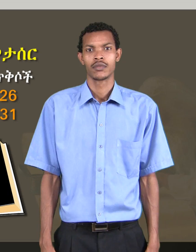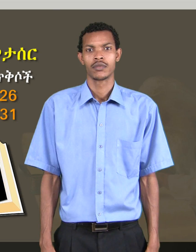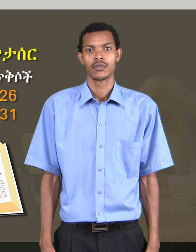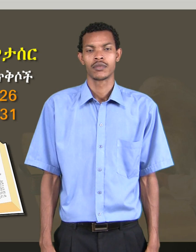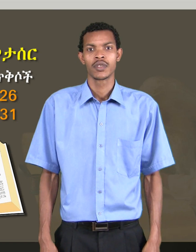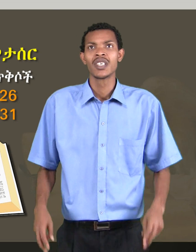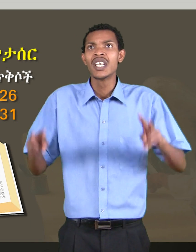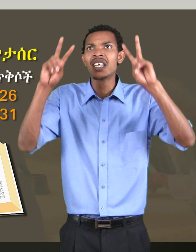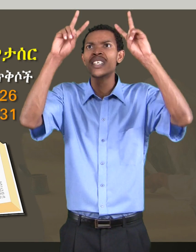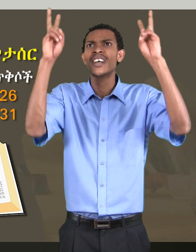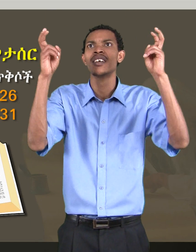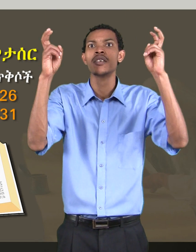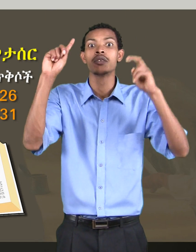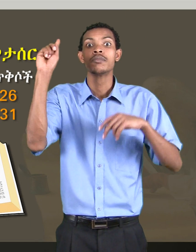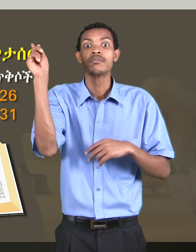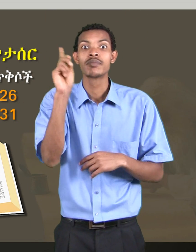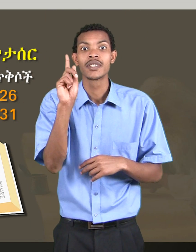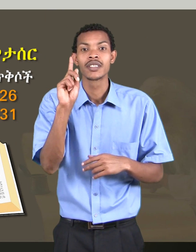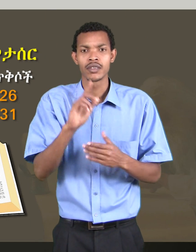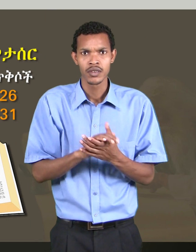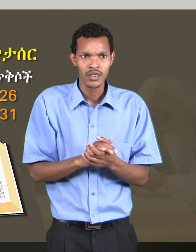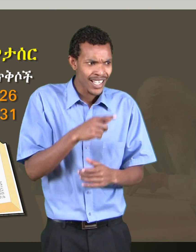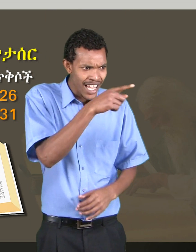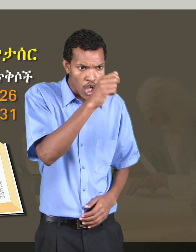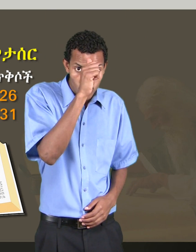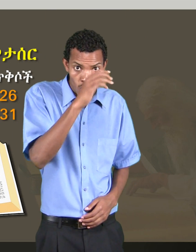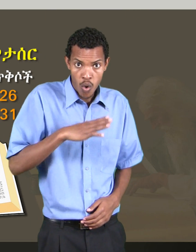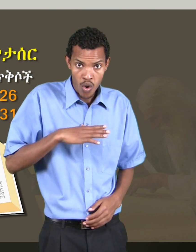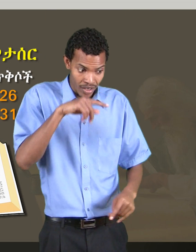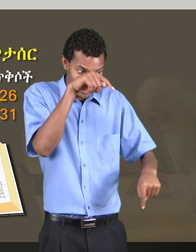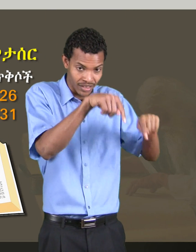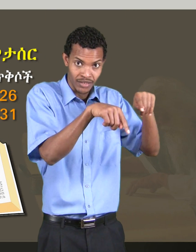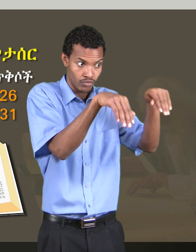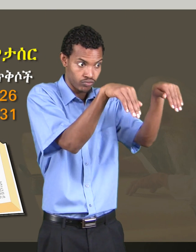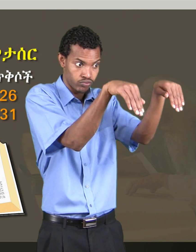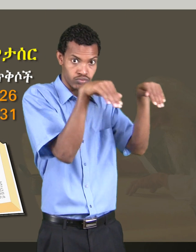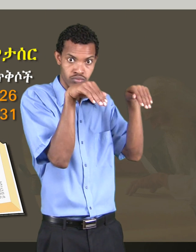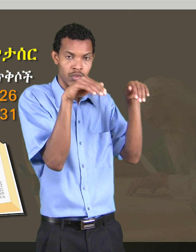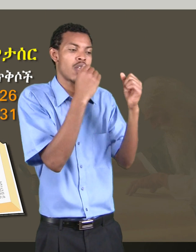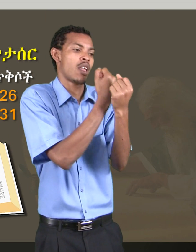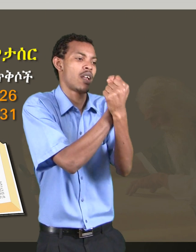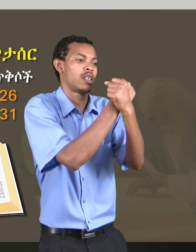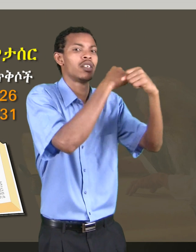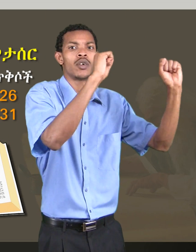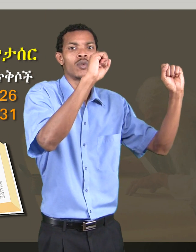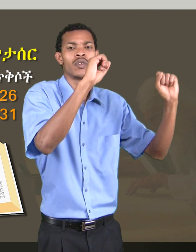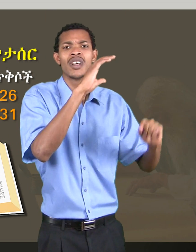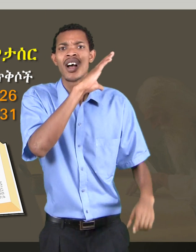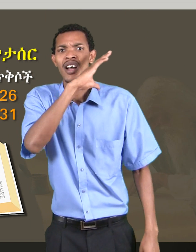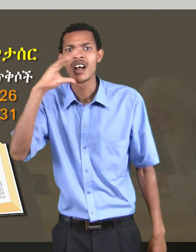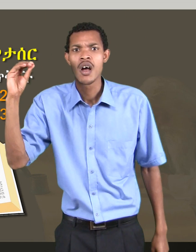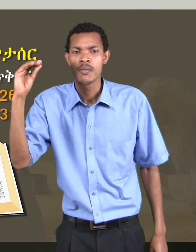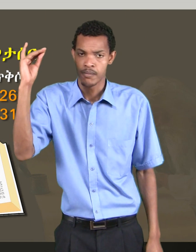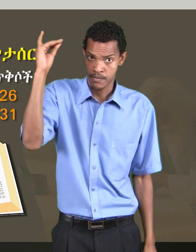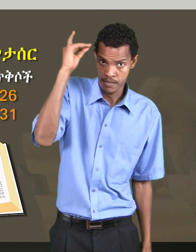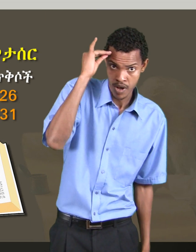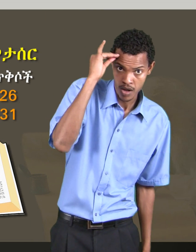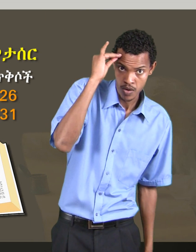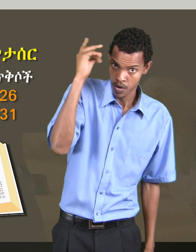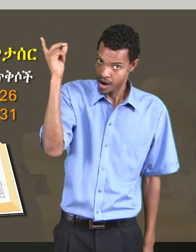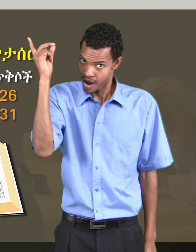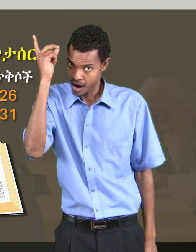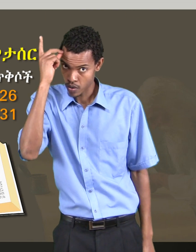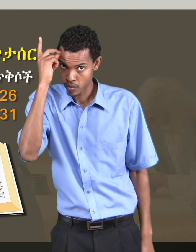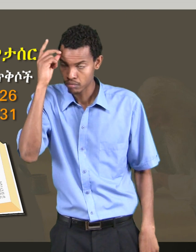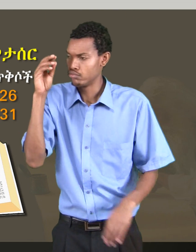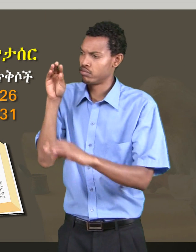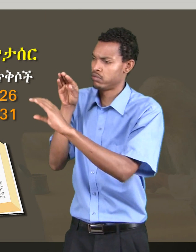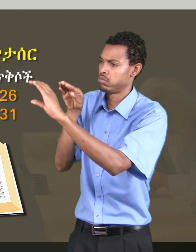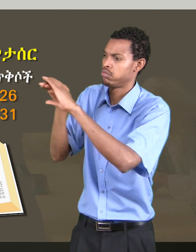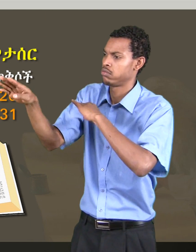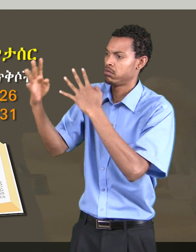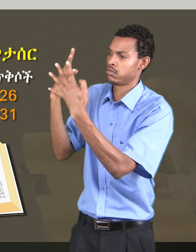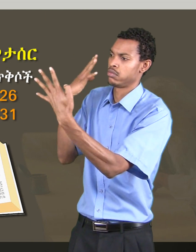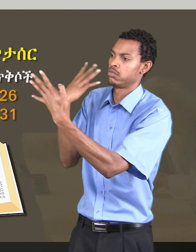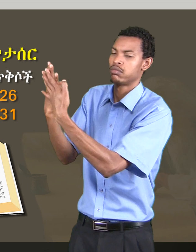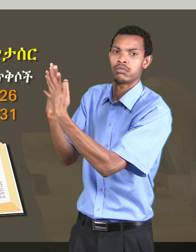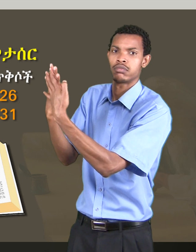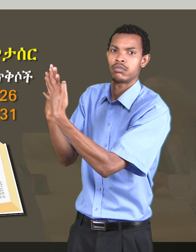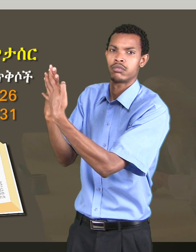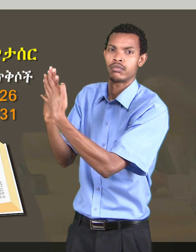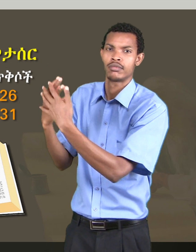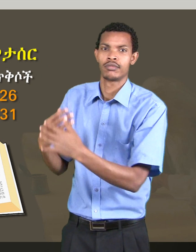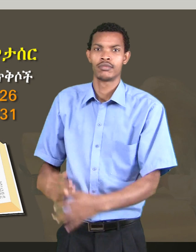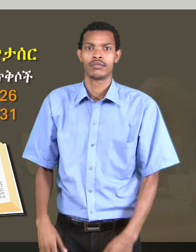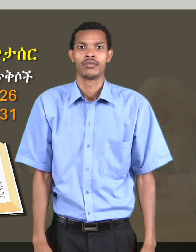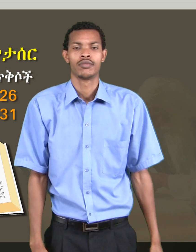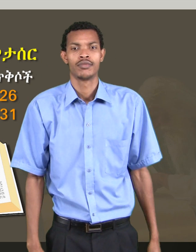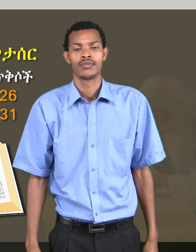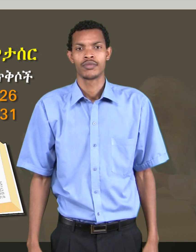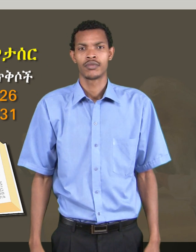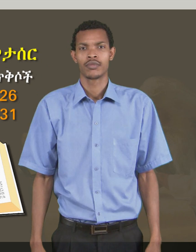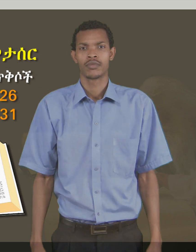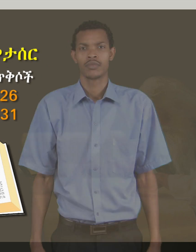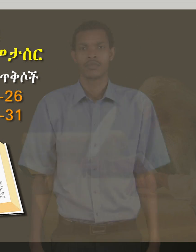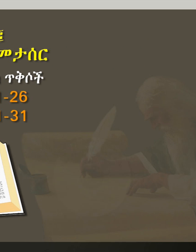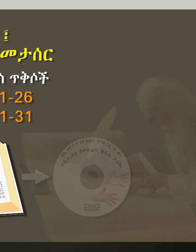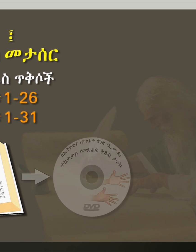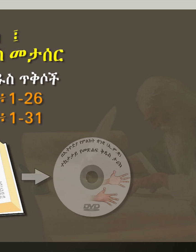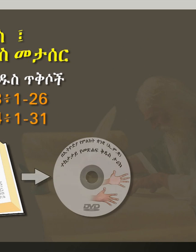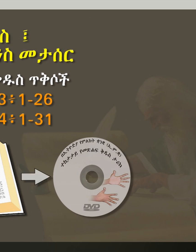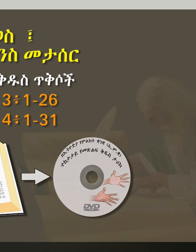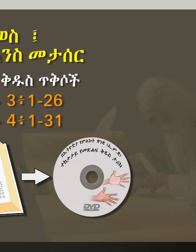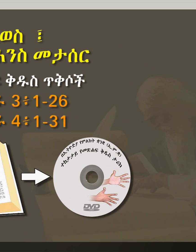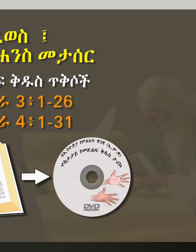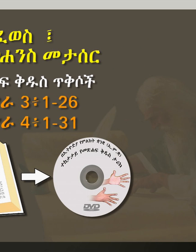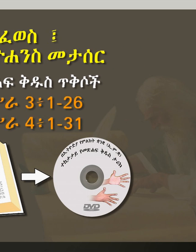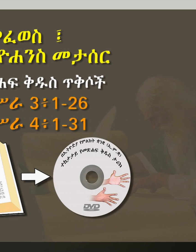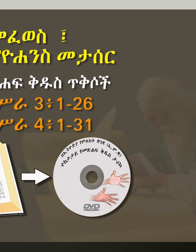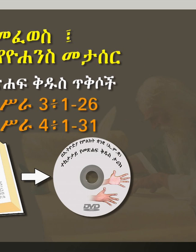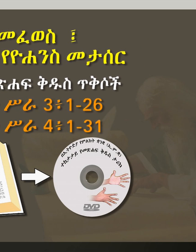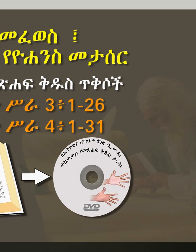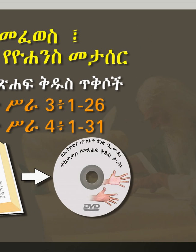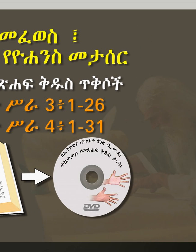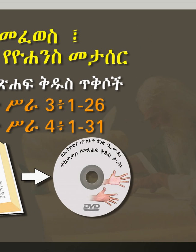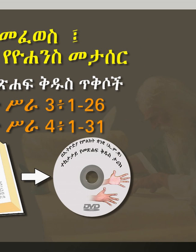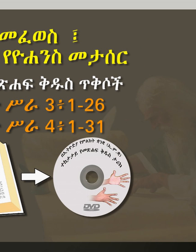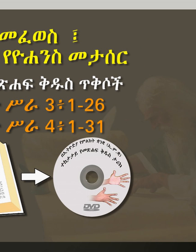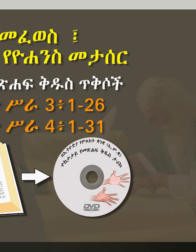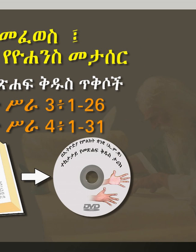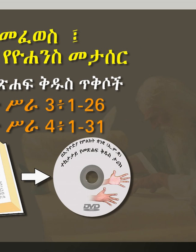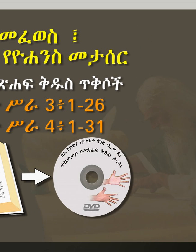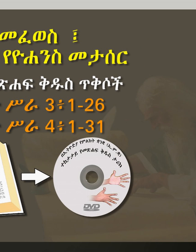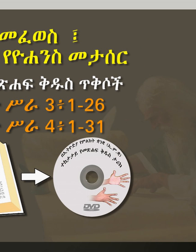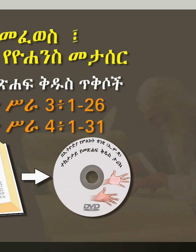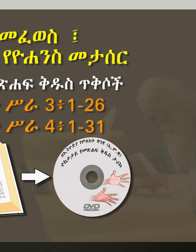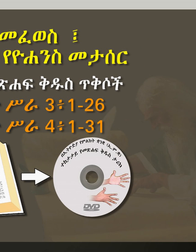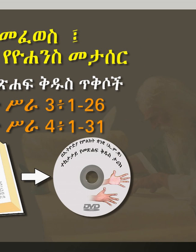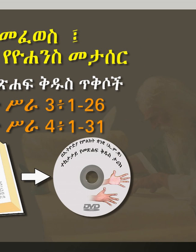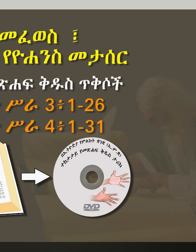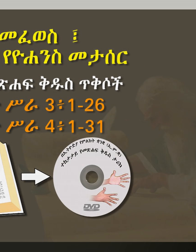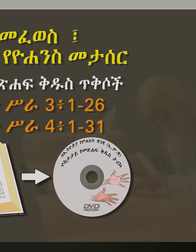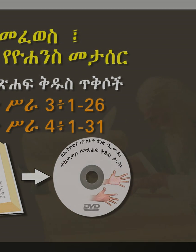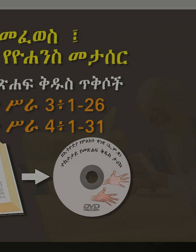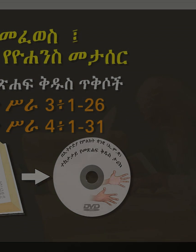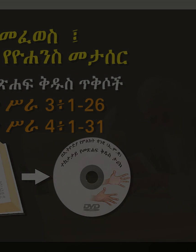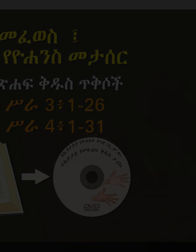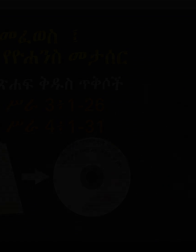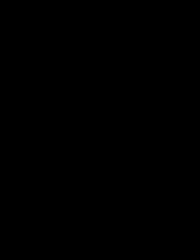The lame man healed - Peter and John arrested